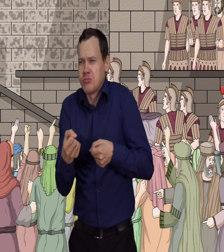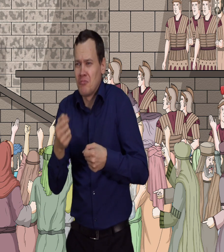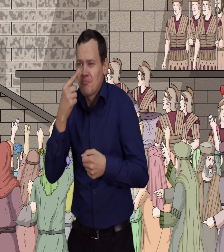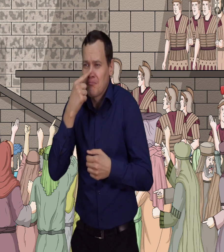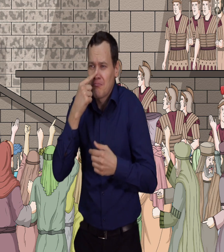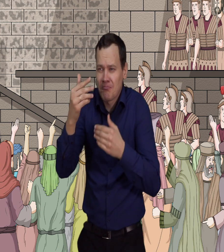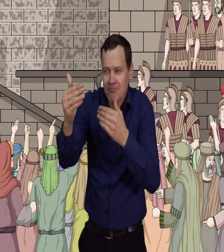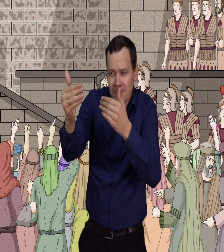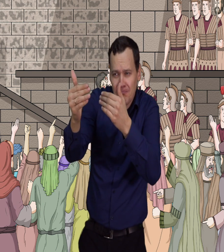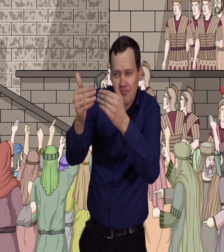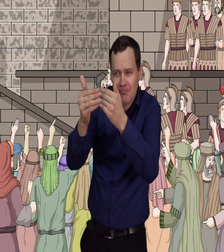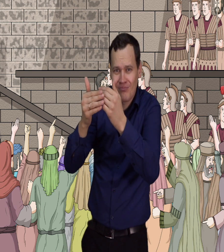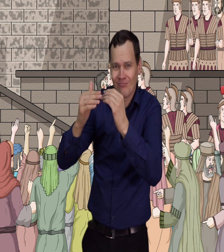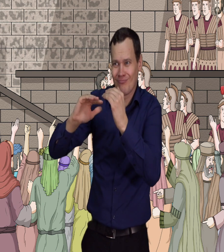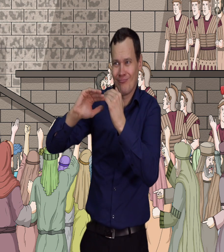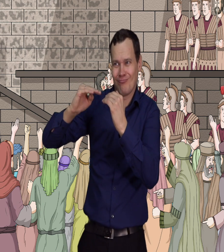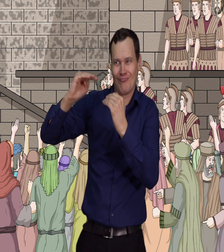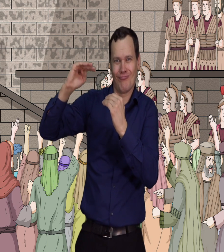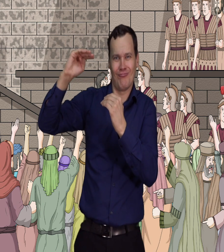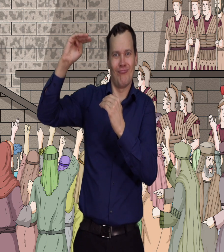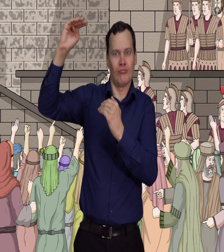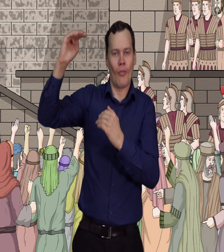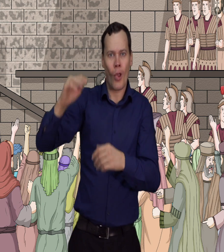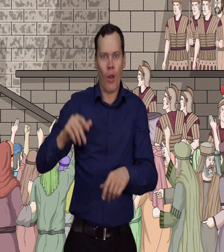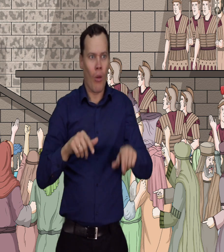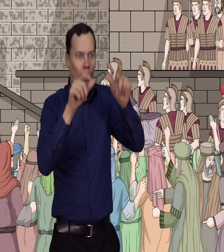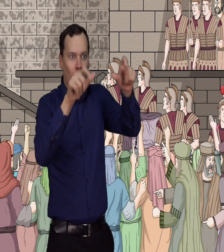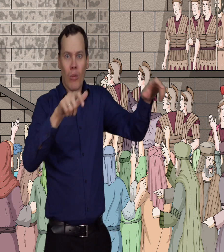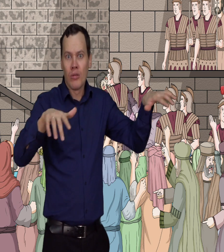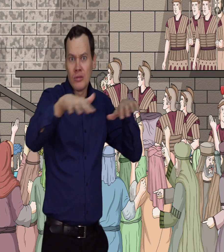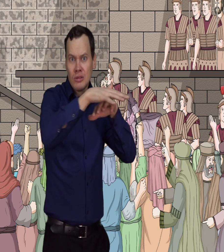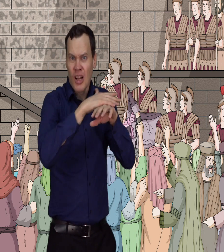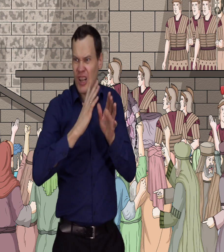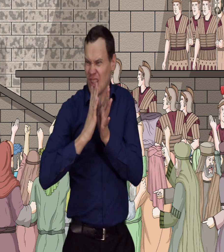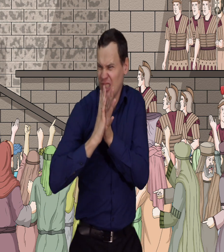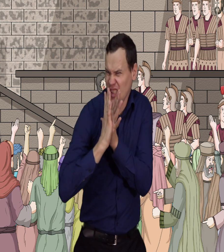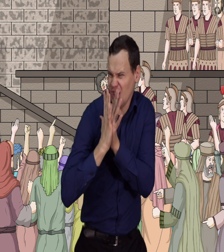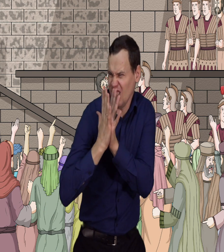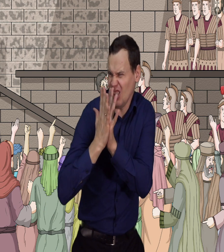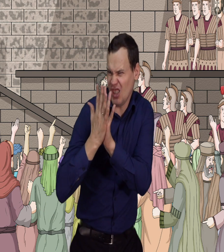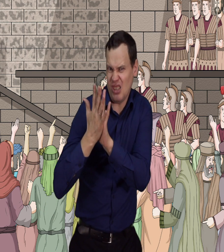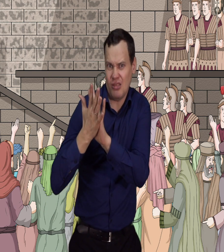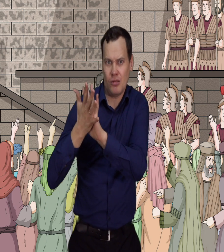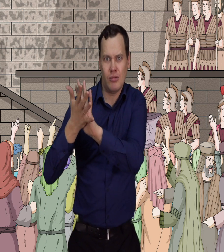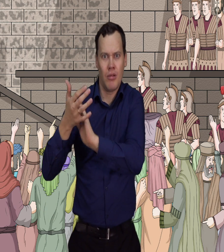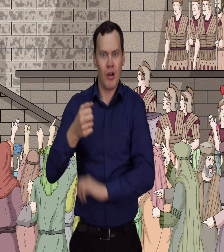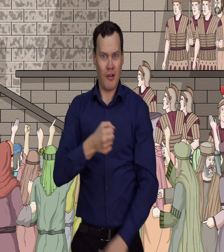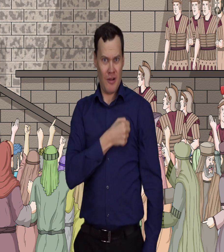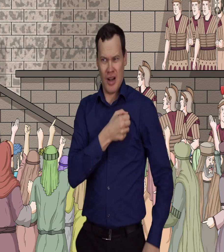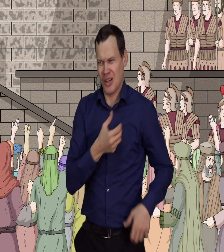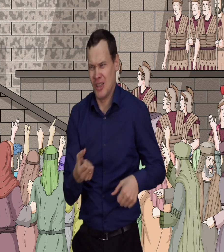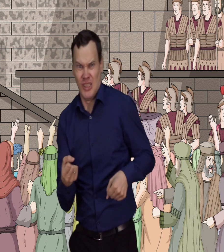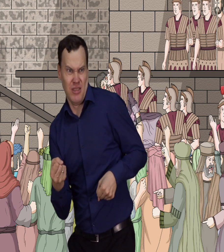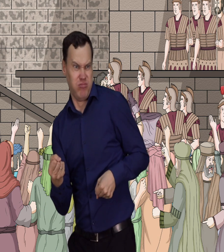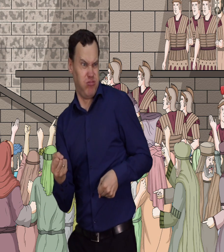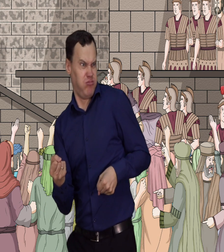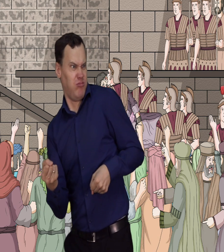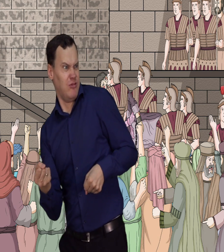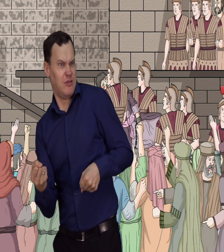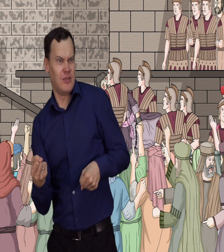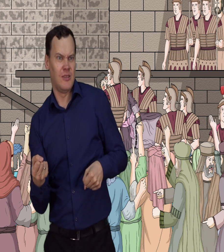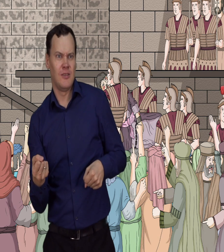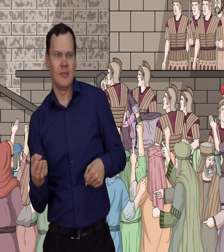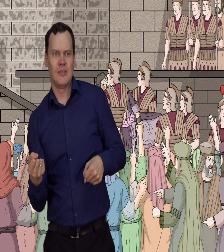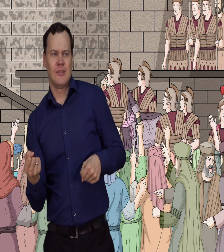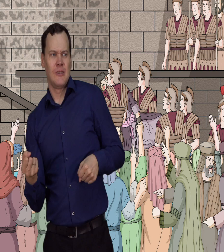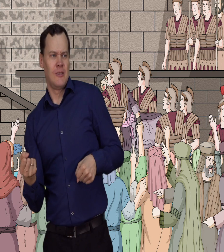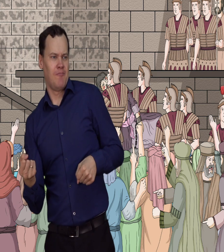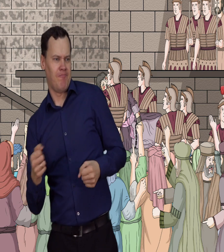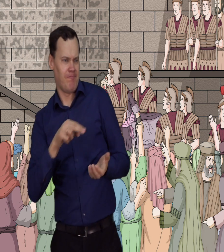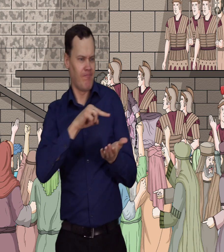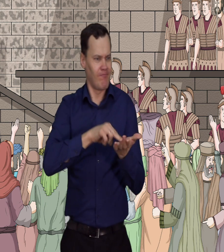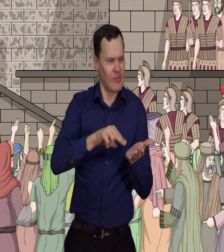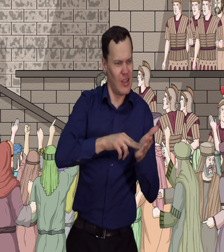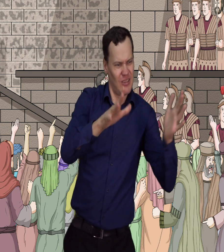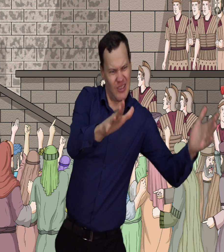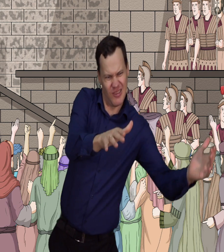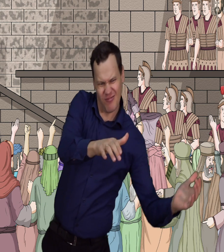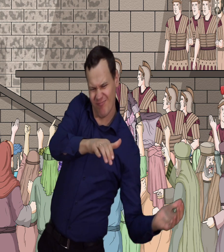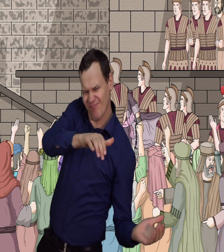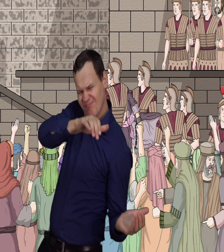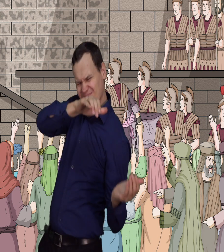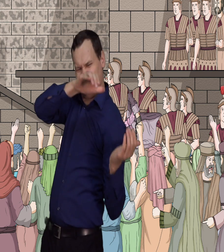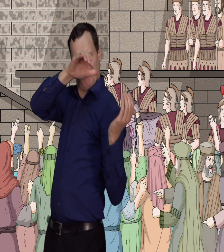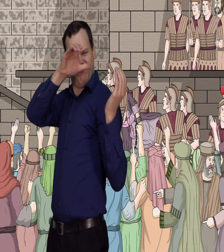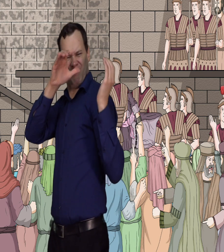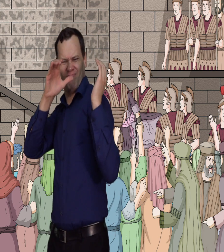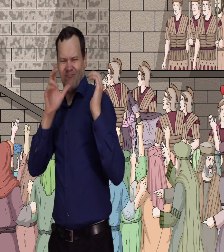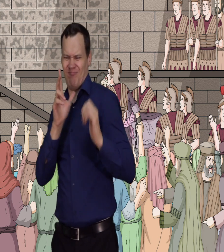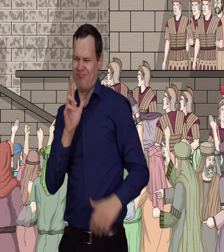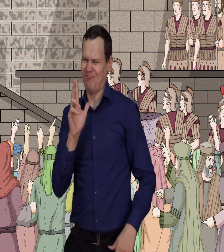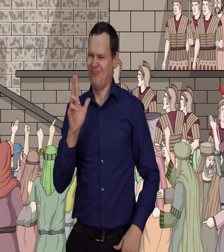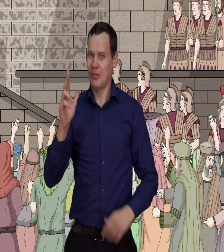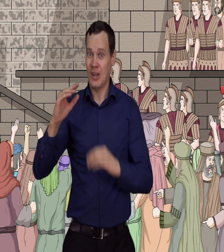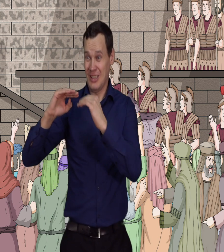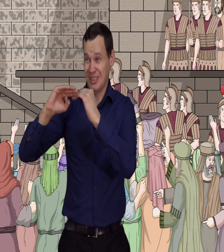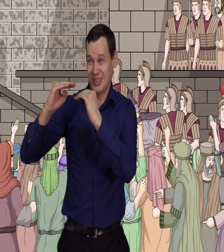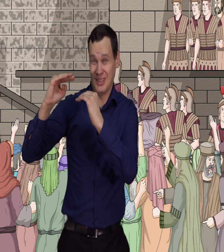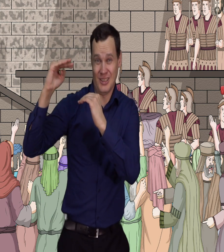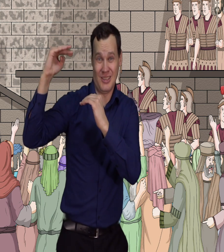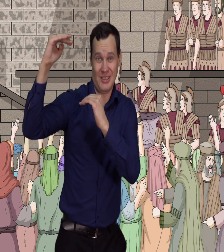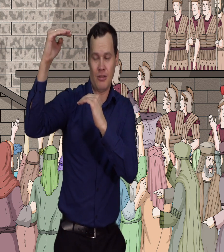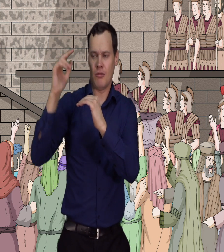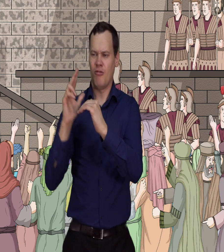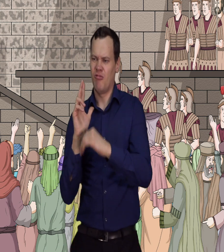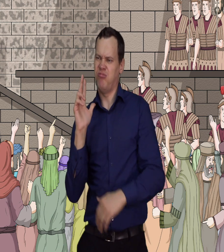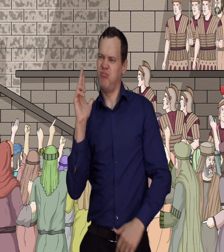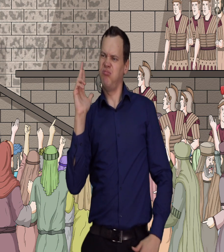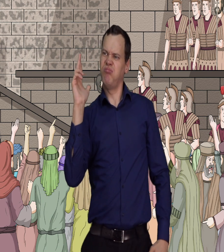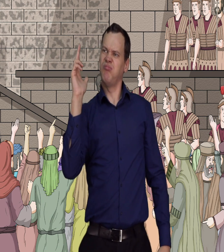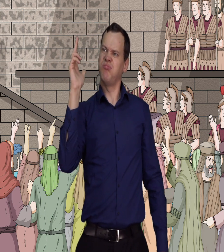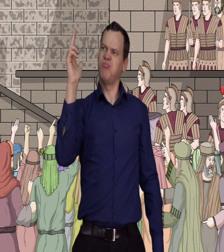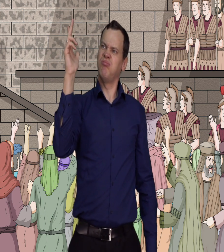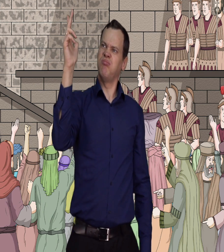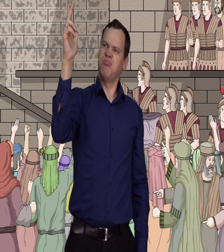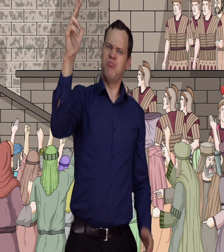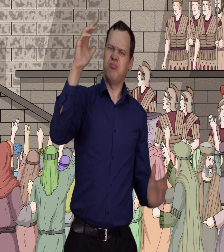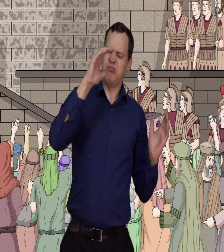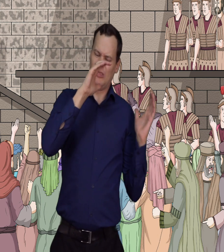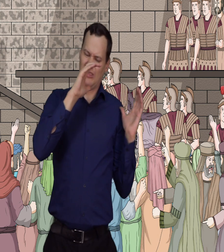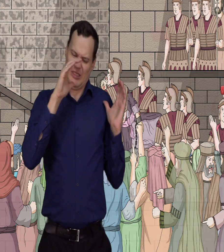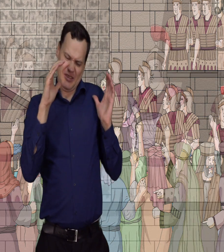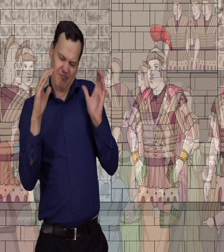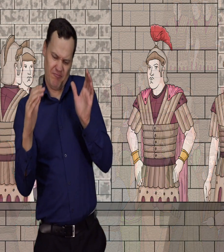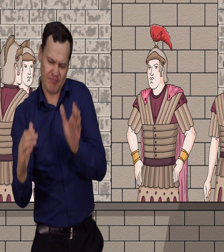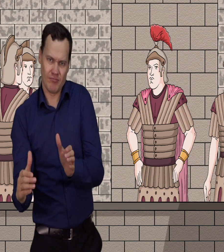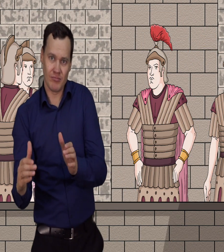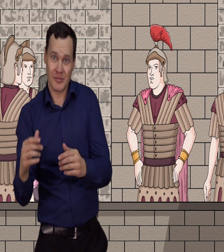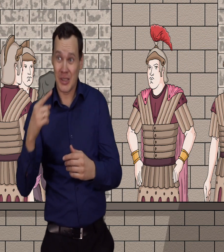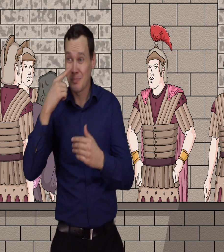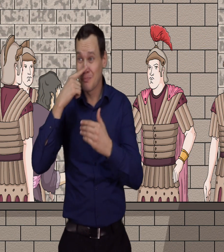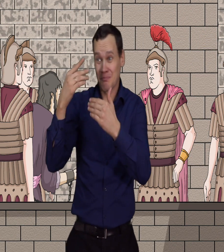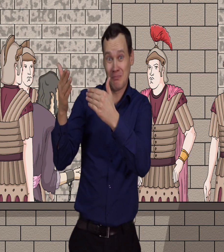For the crowd that followed him kept shouting, “Away with him!”